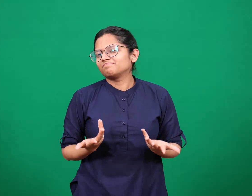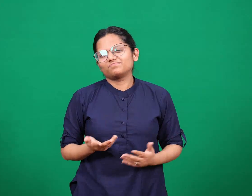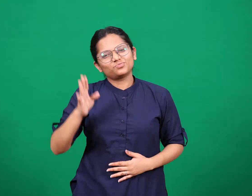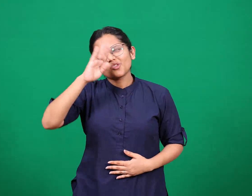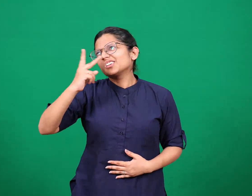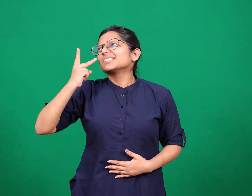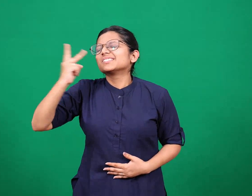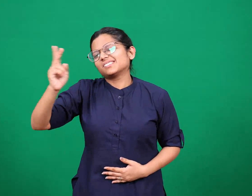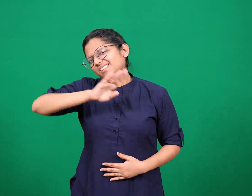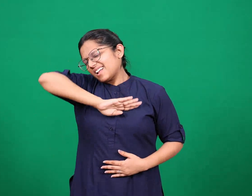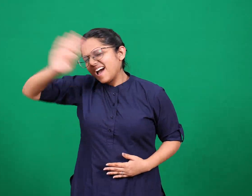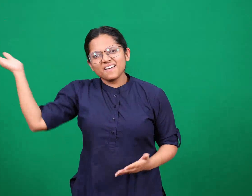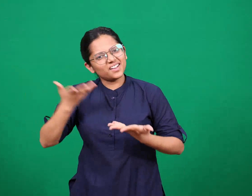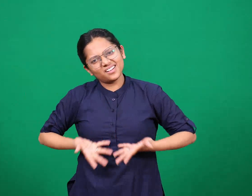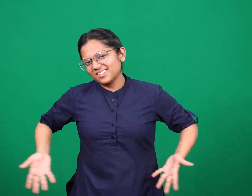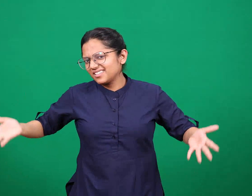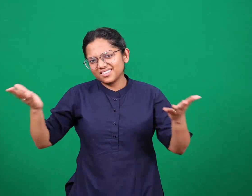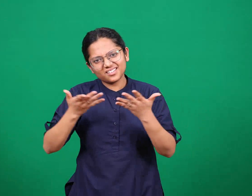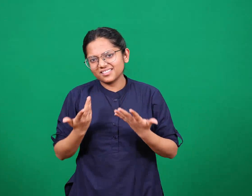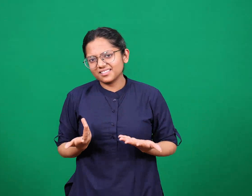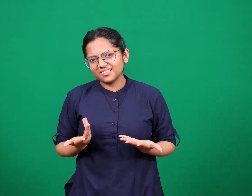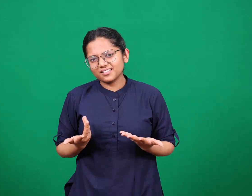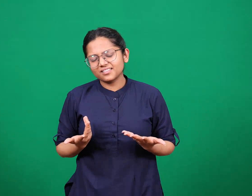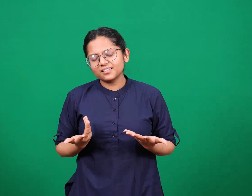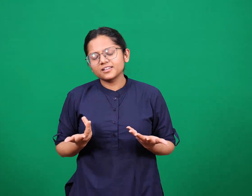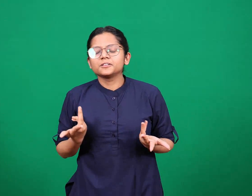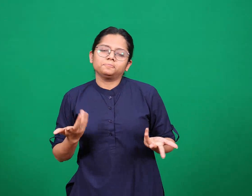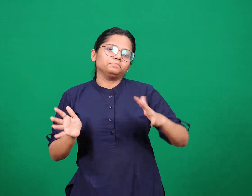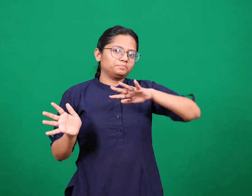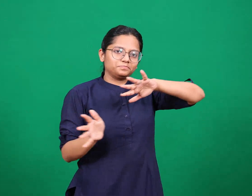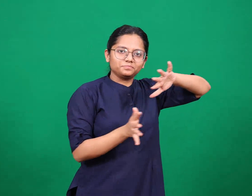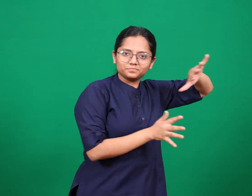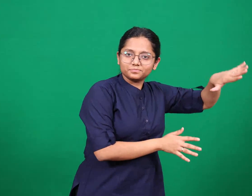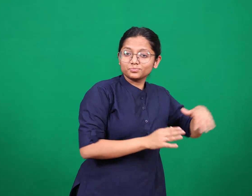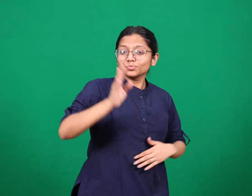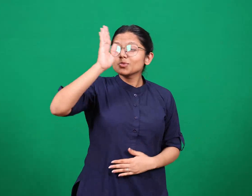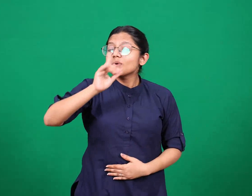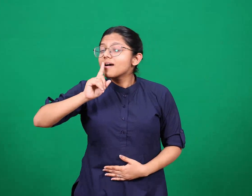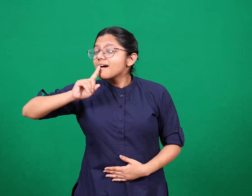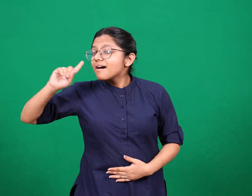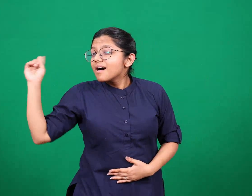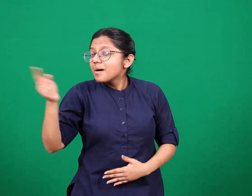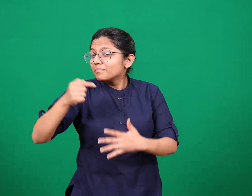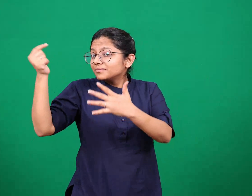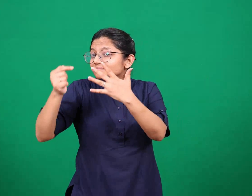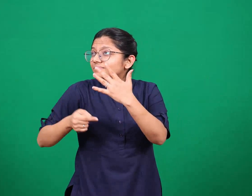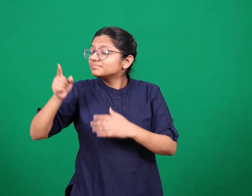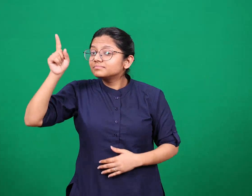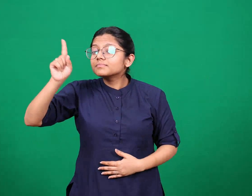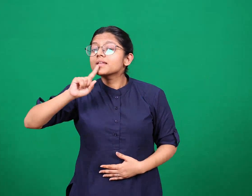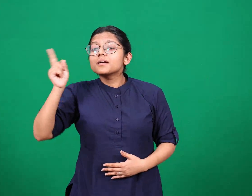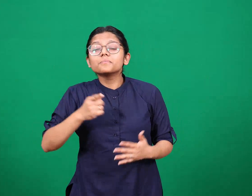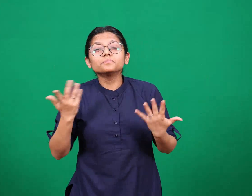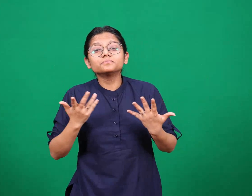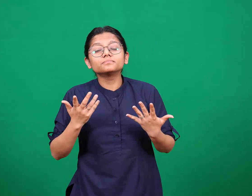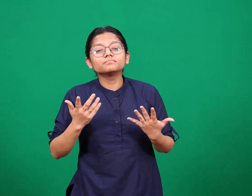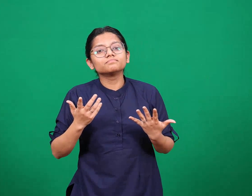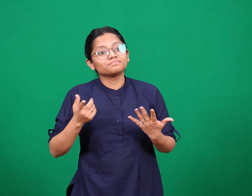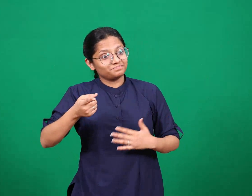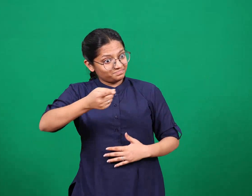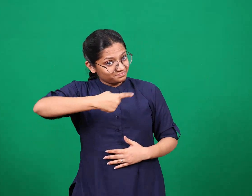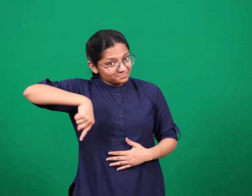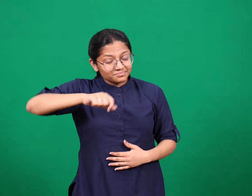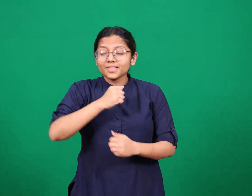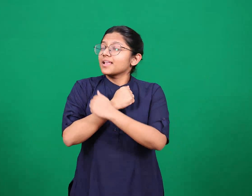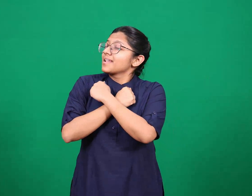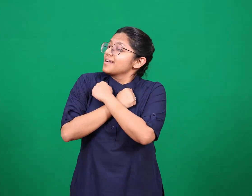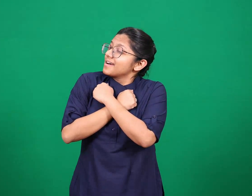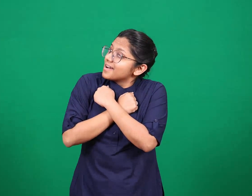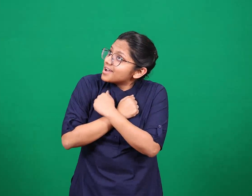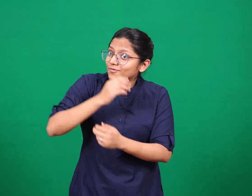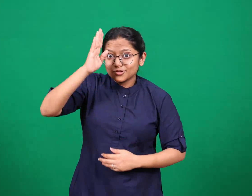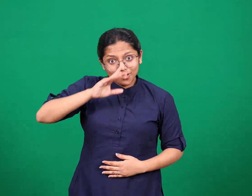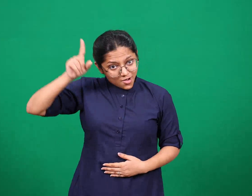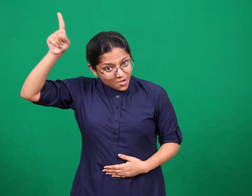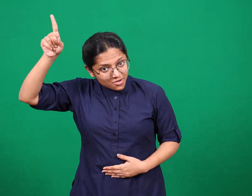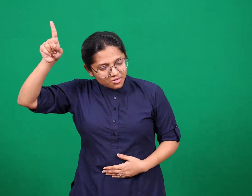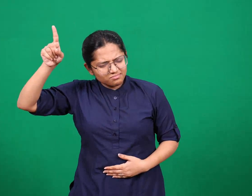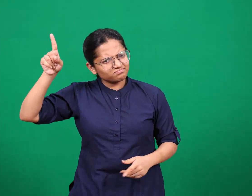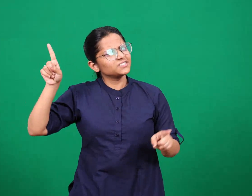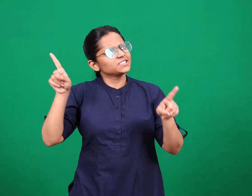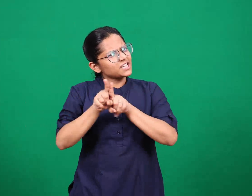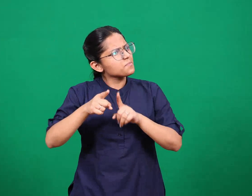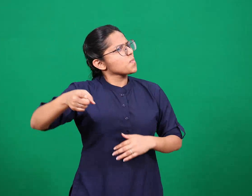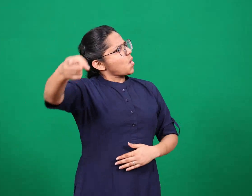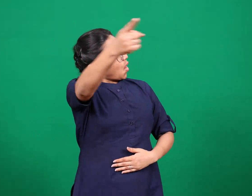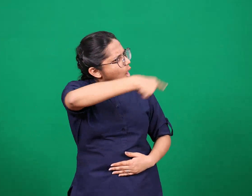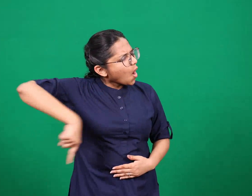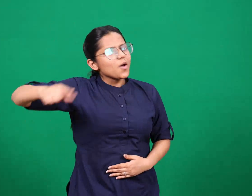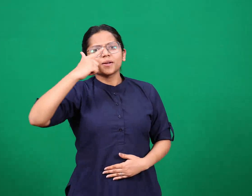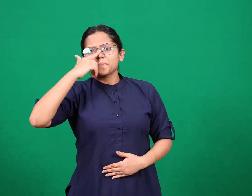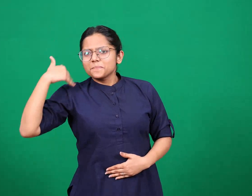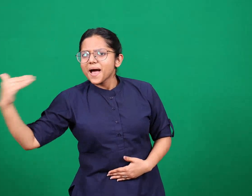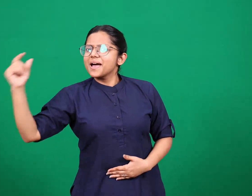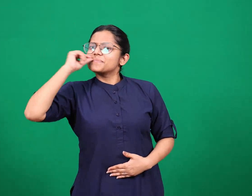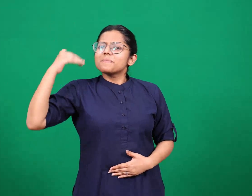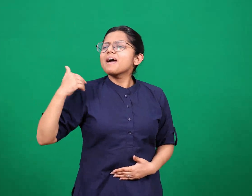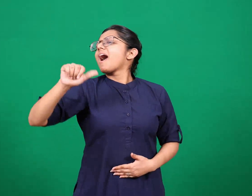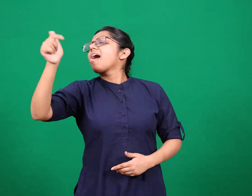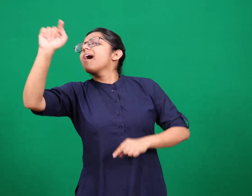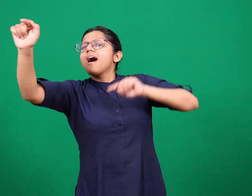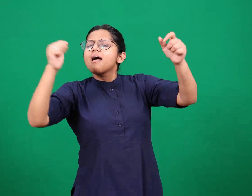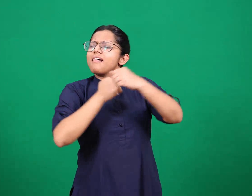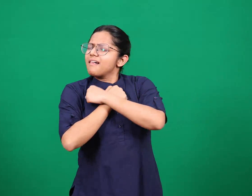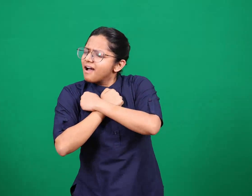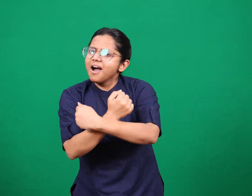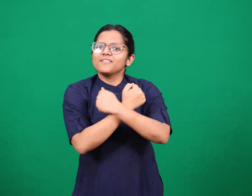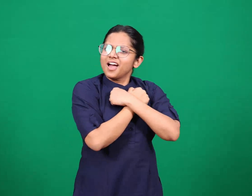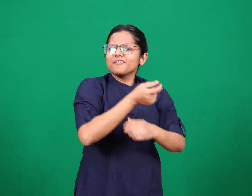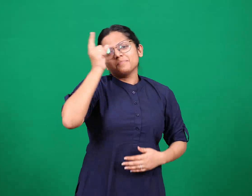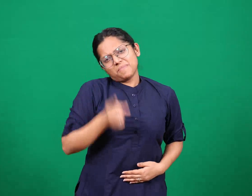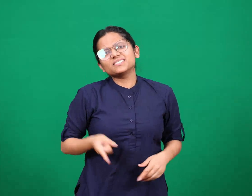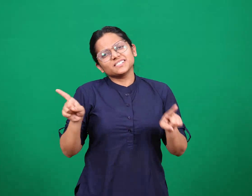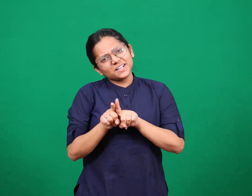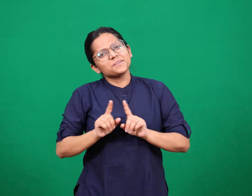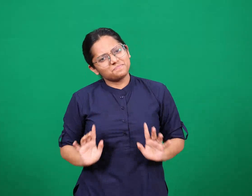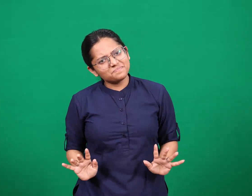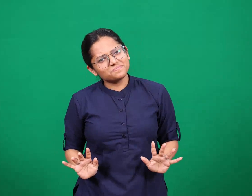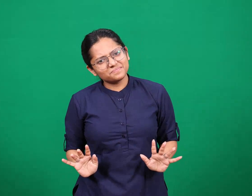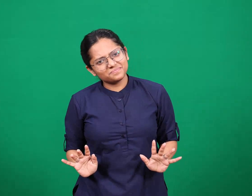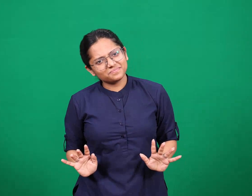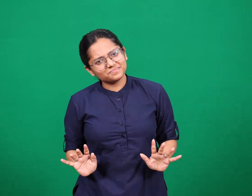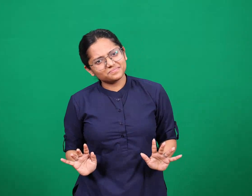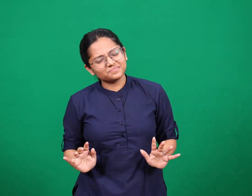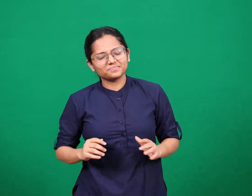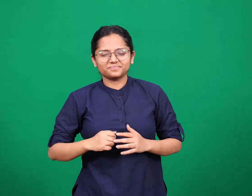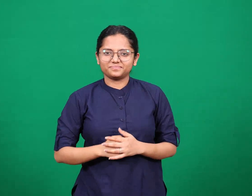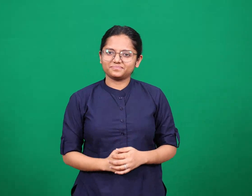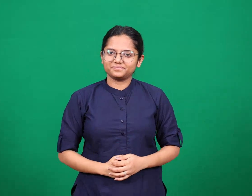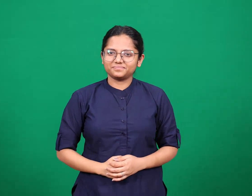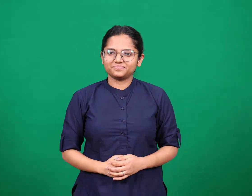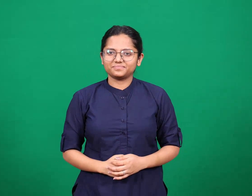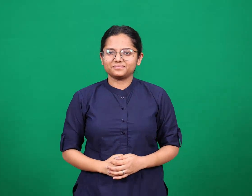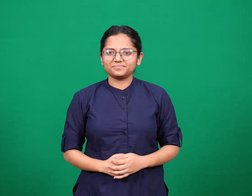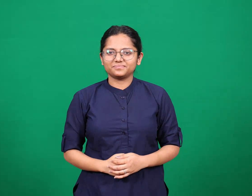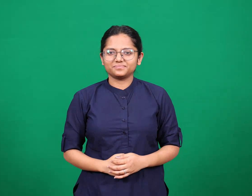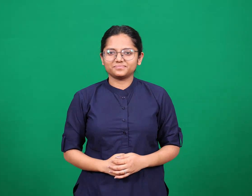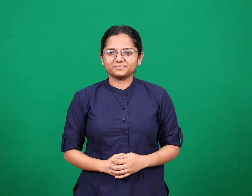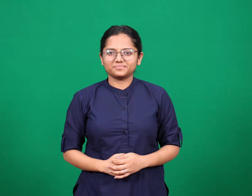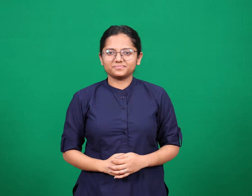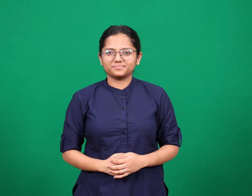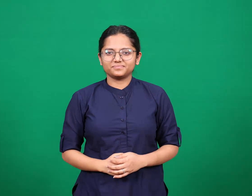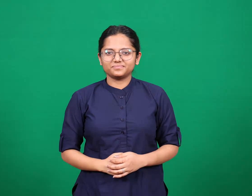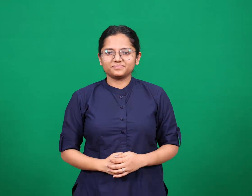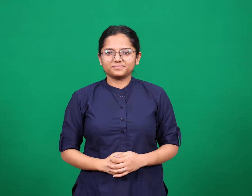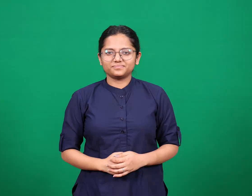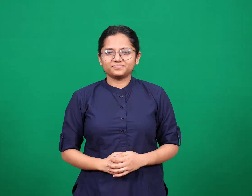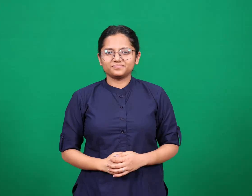And we have this commandment from Him: Whoever loves God must love his brother as well.